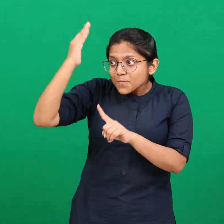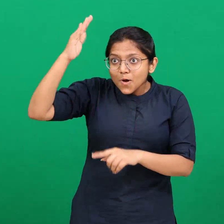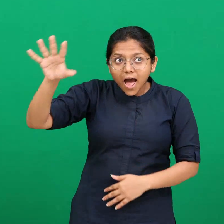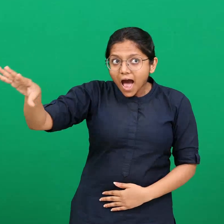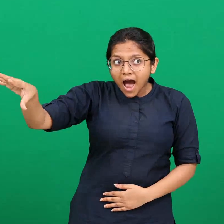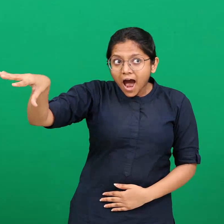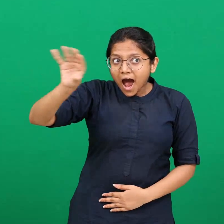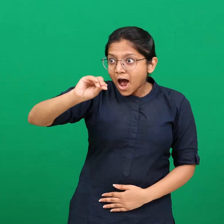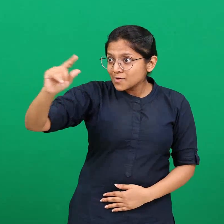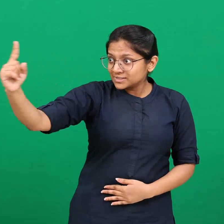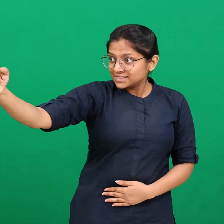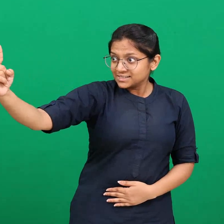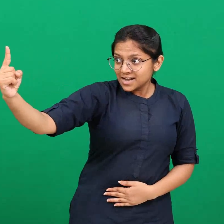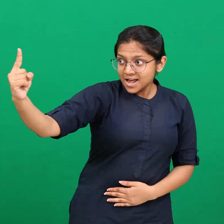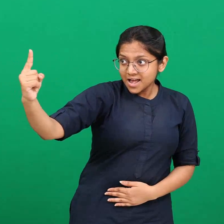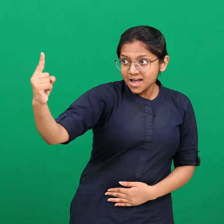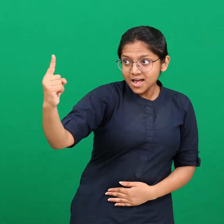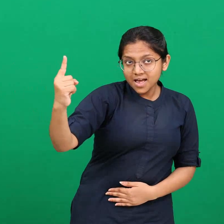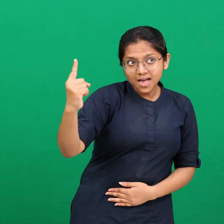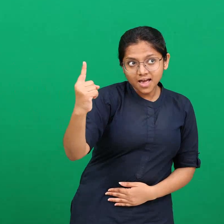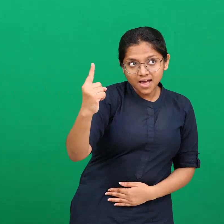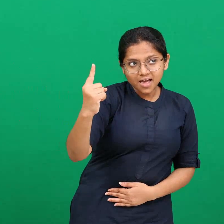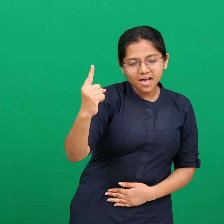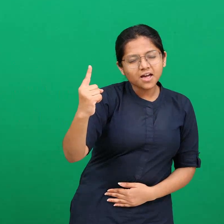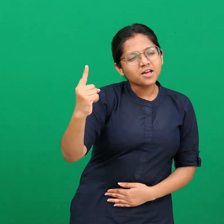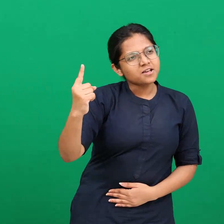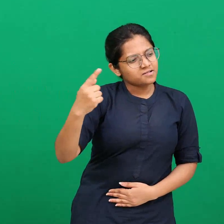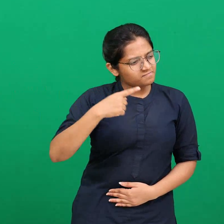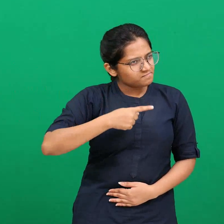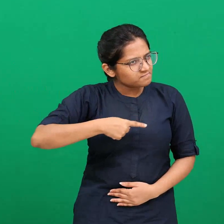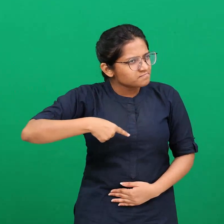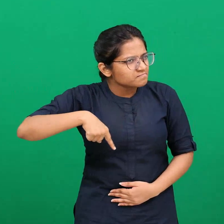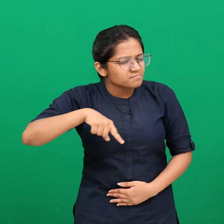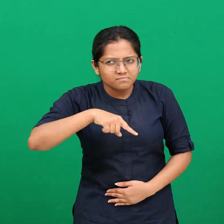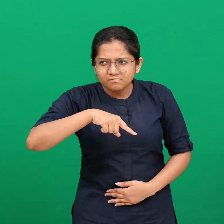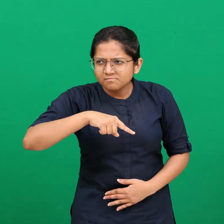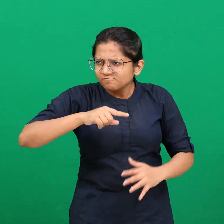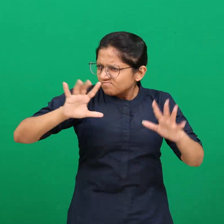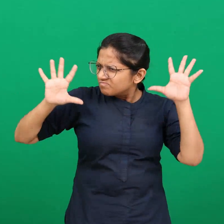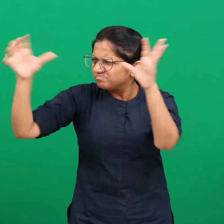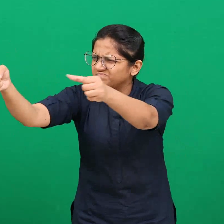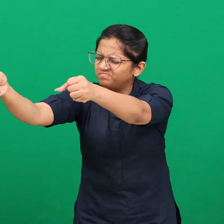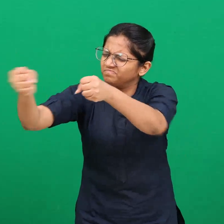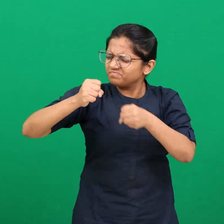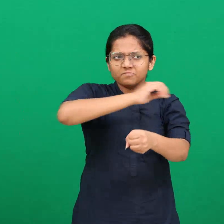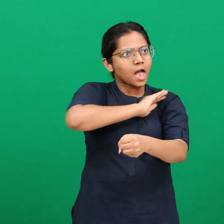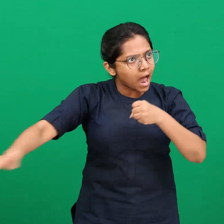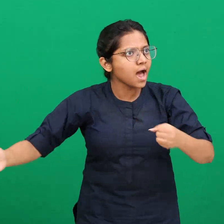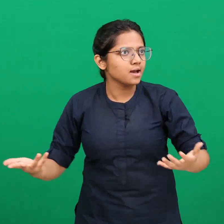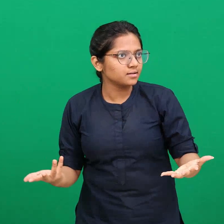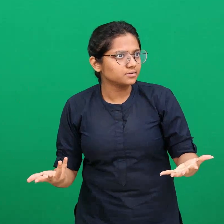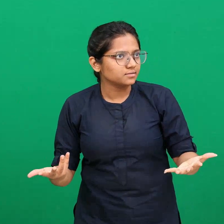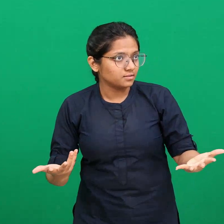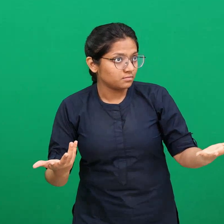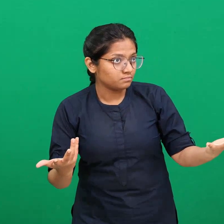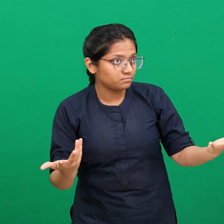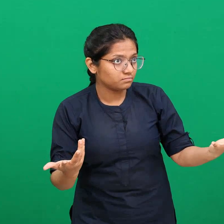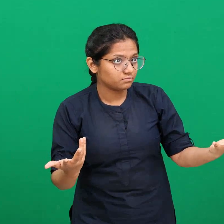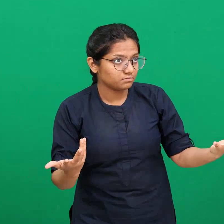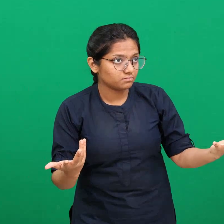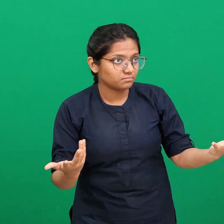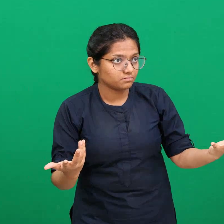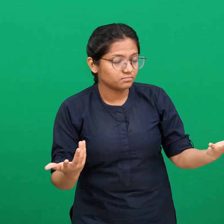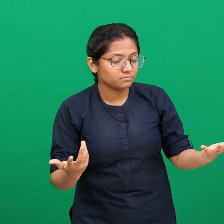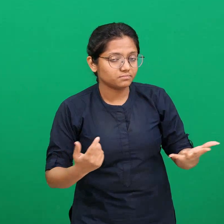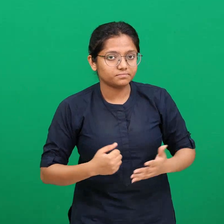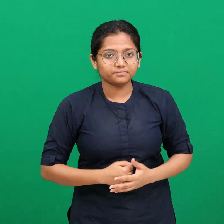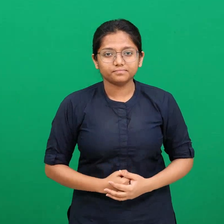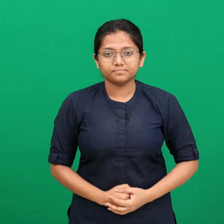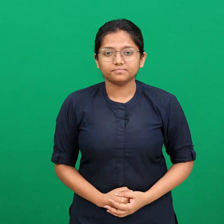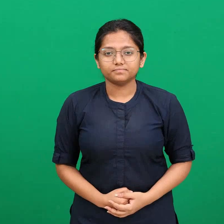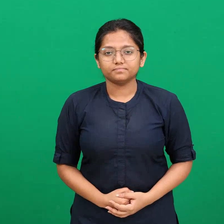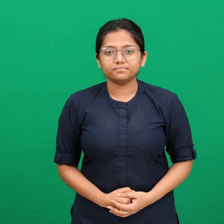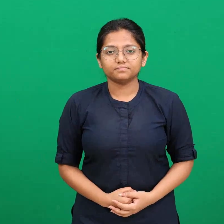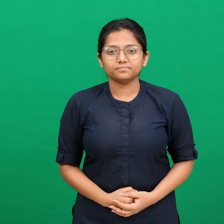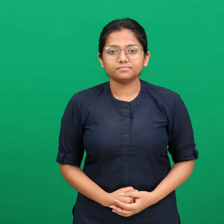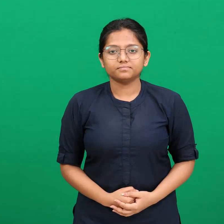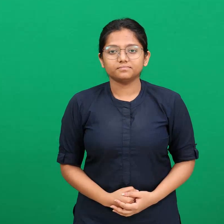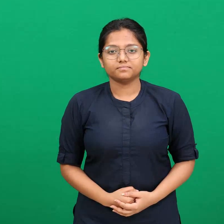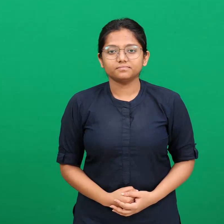We are ready to kill him on the way."